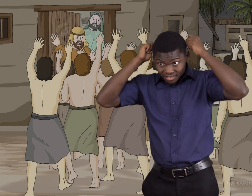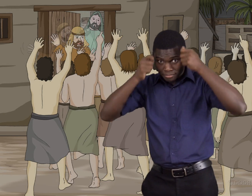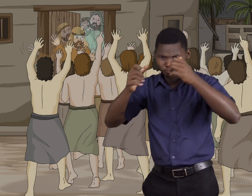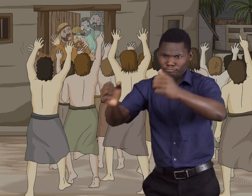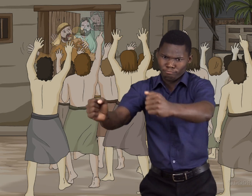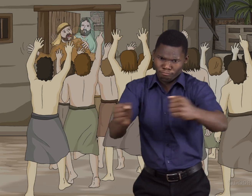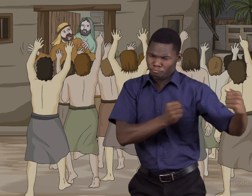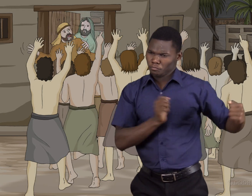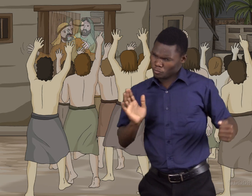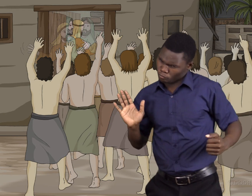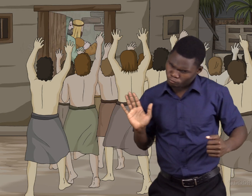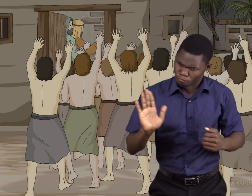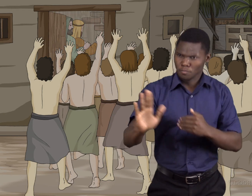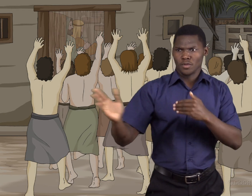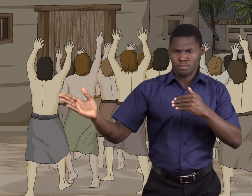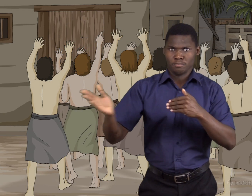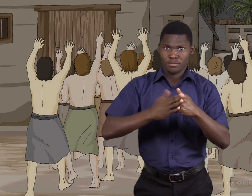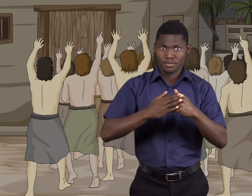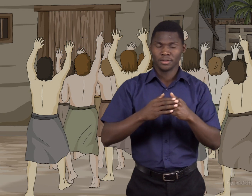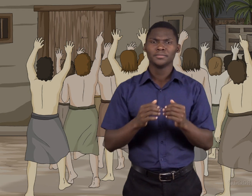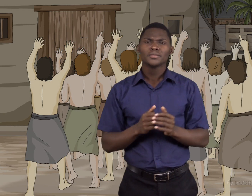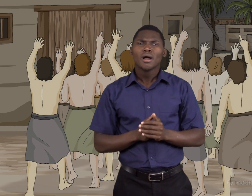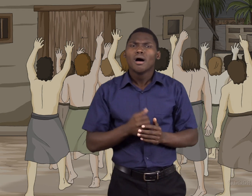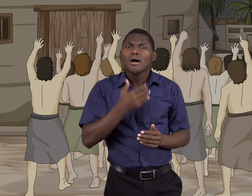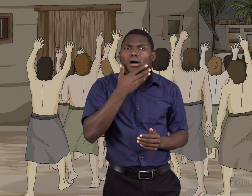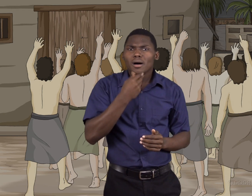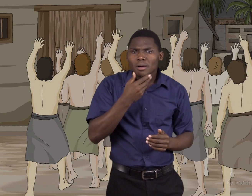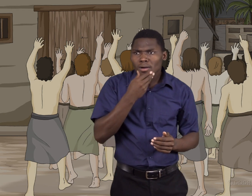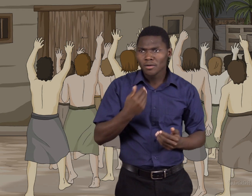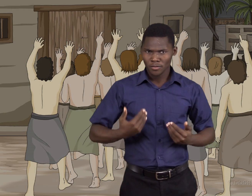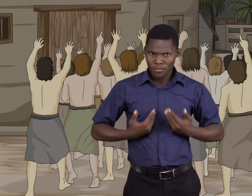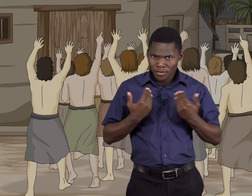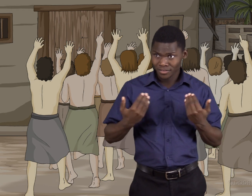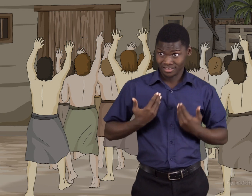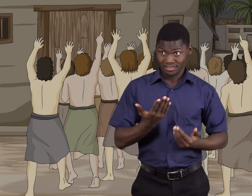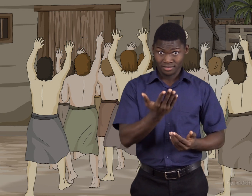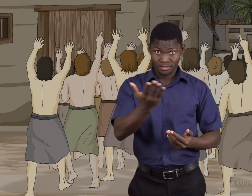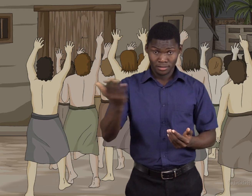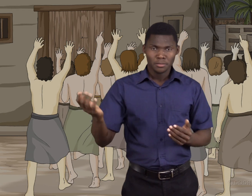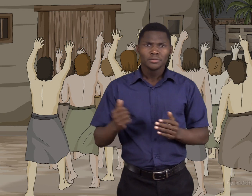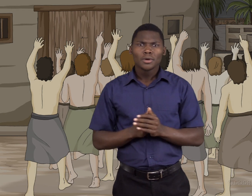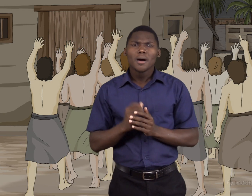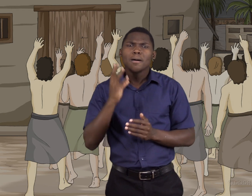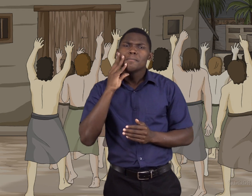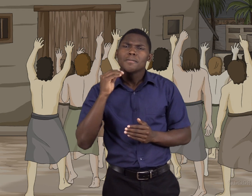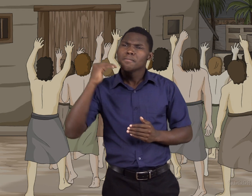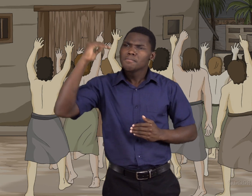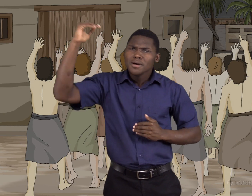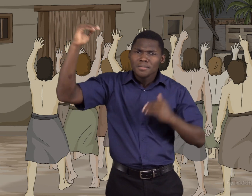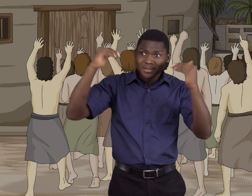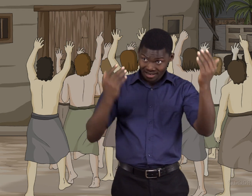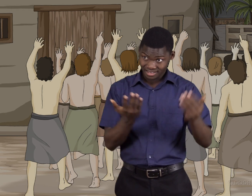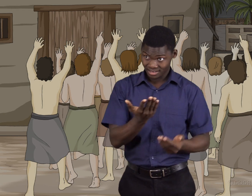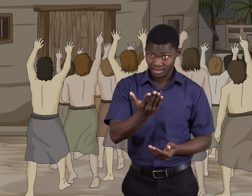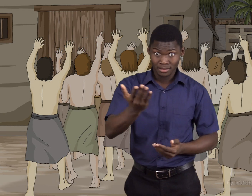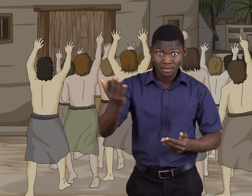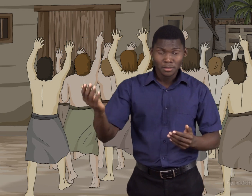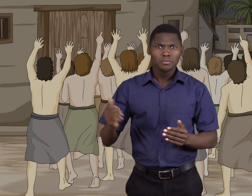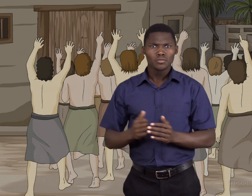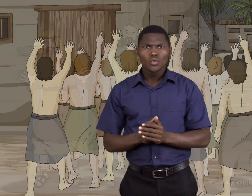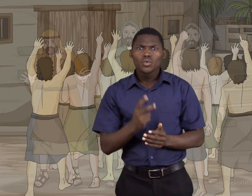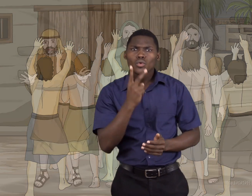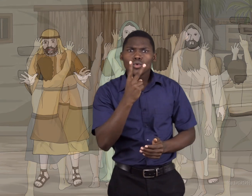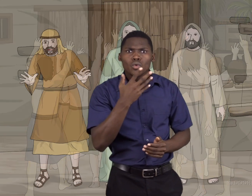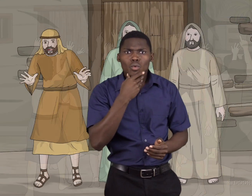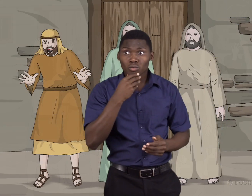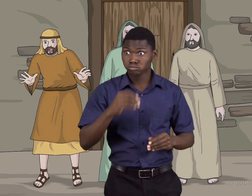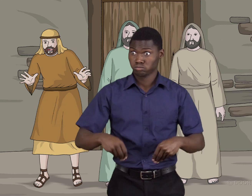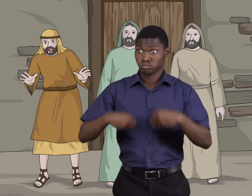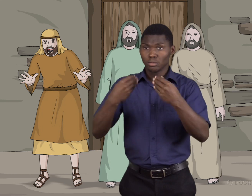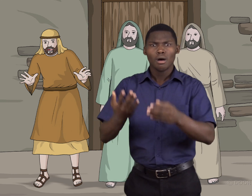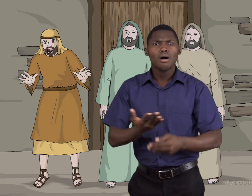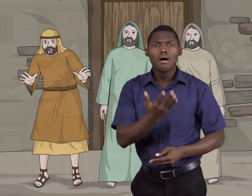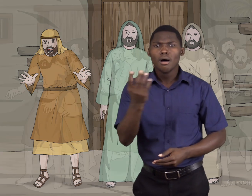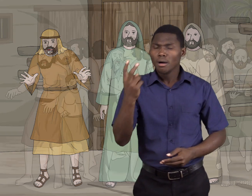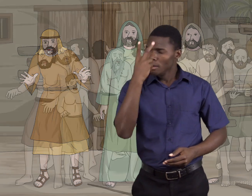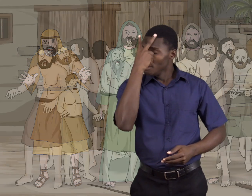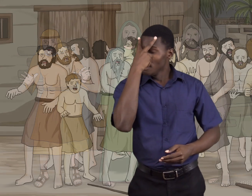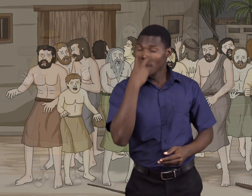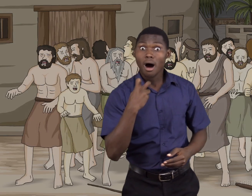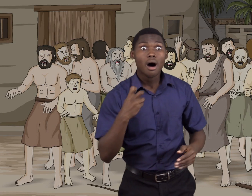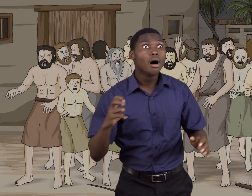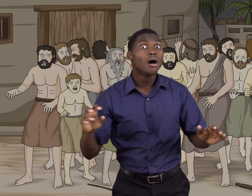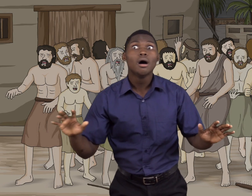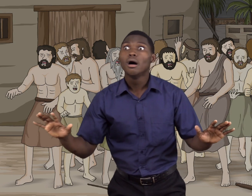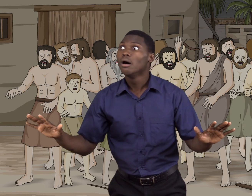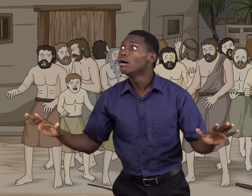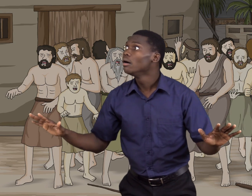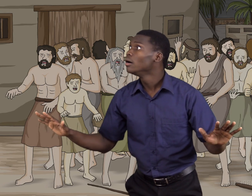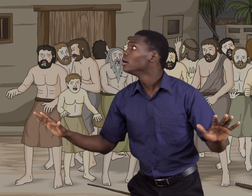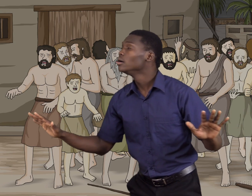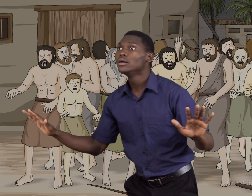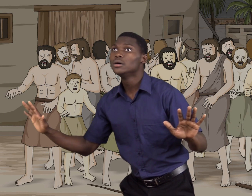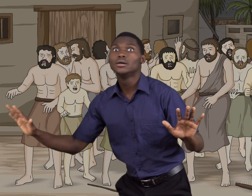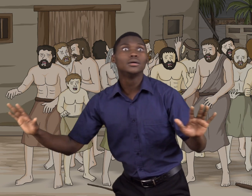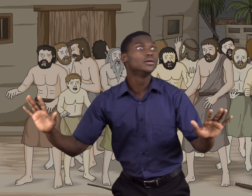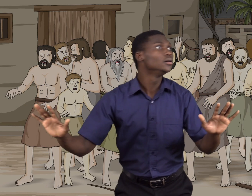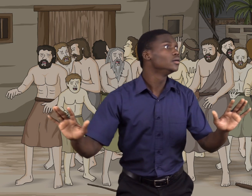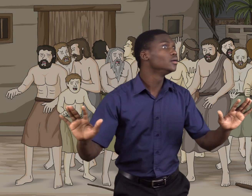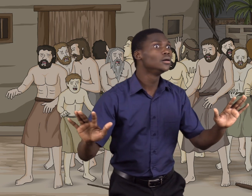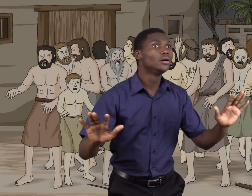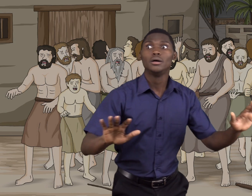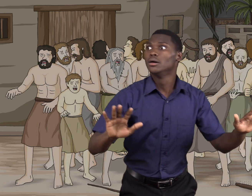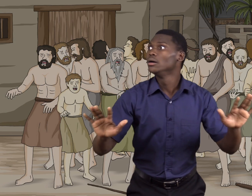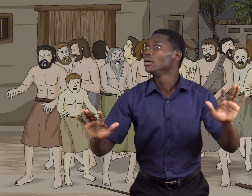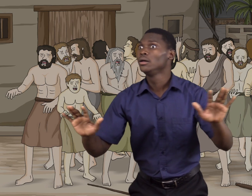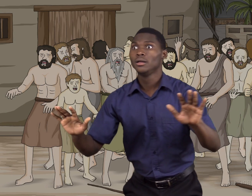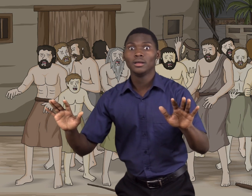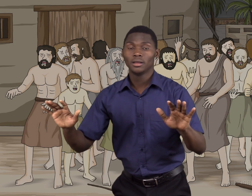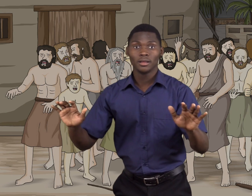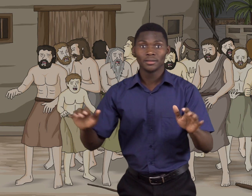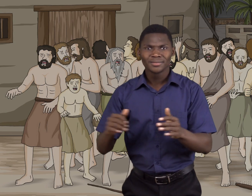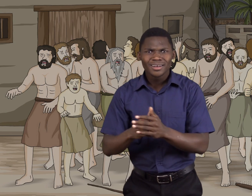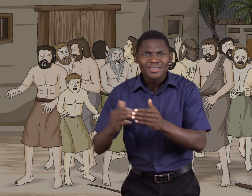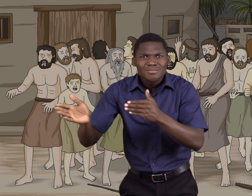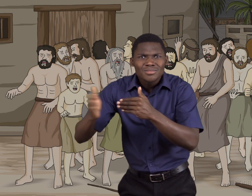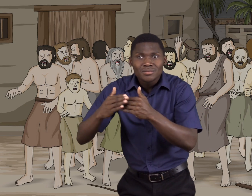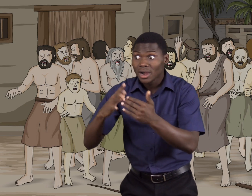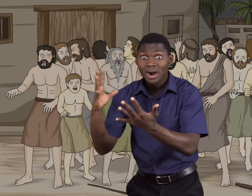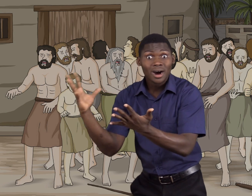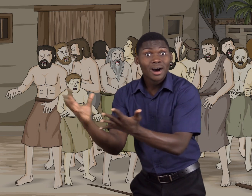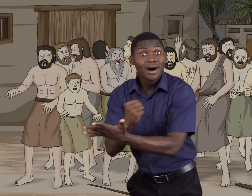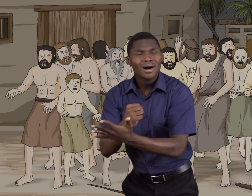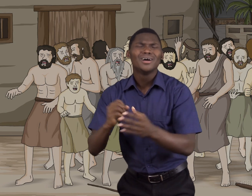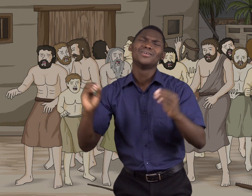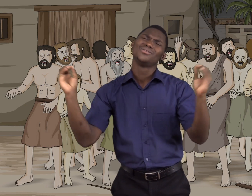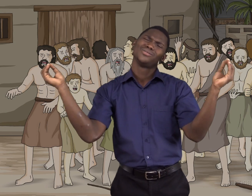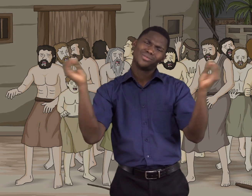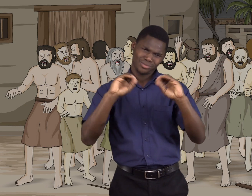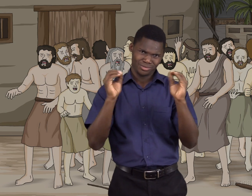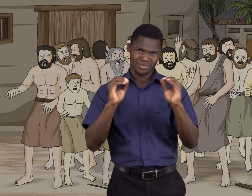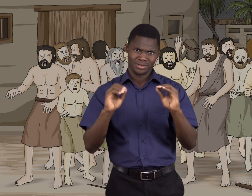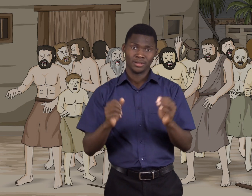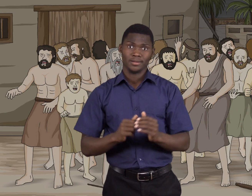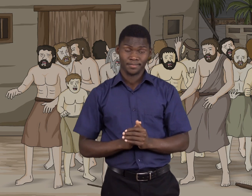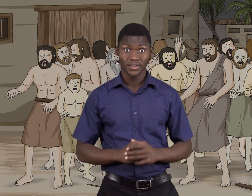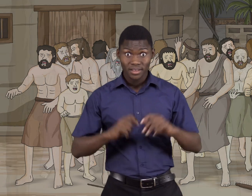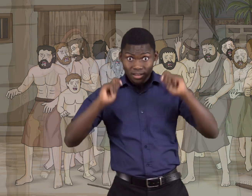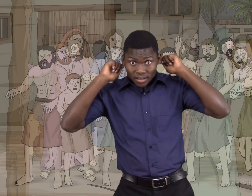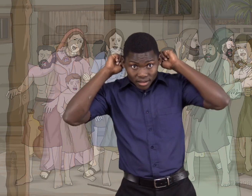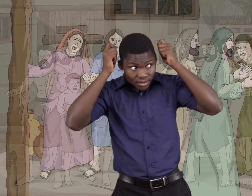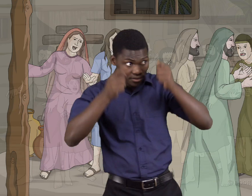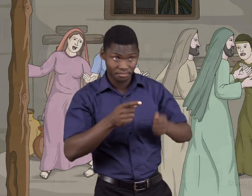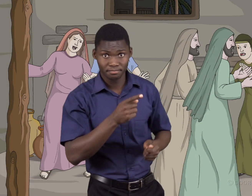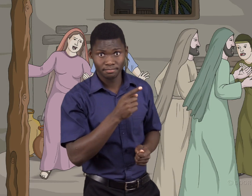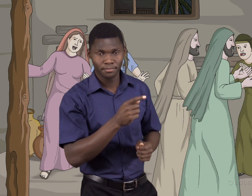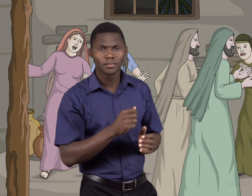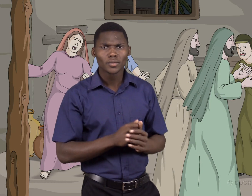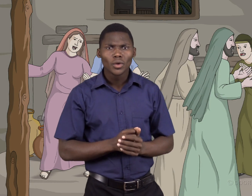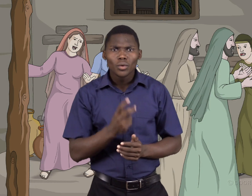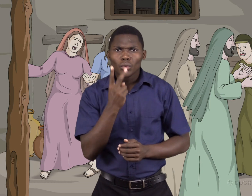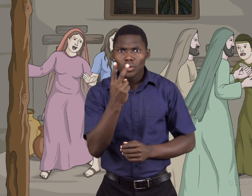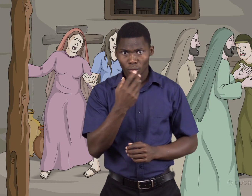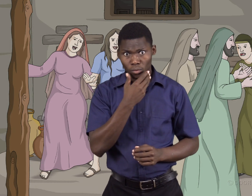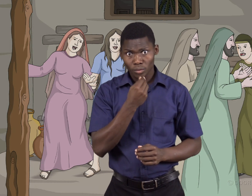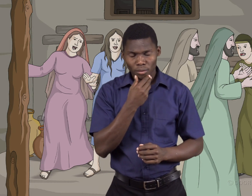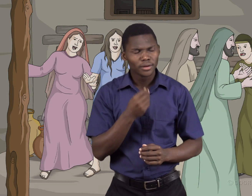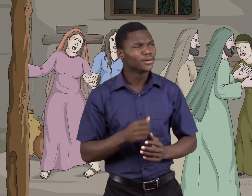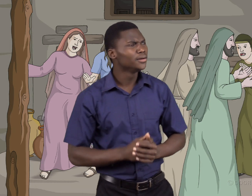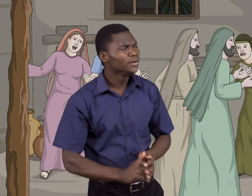And they struck the men at the entrance, young and old, with blindness, so that they wearied themselves trying to find the door.